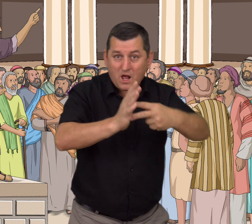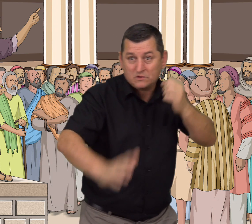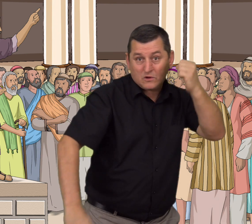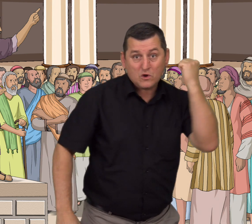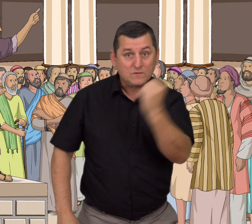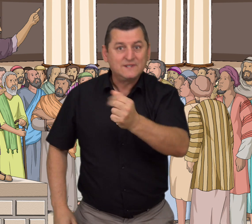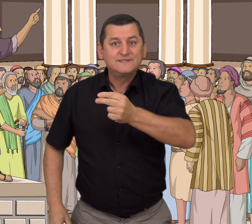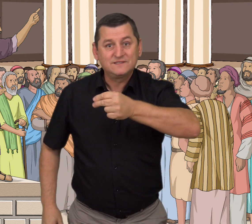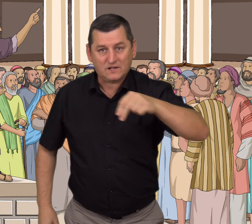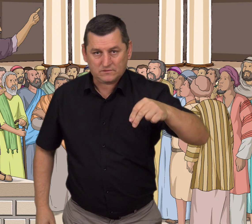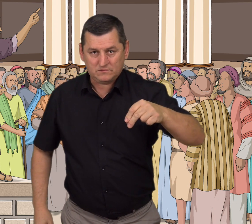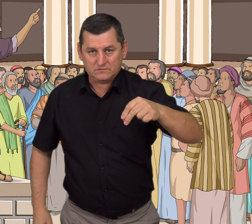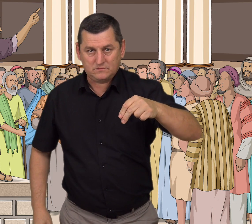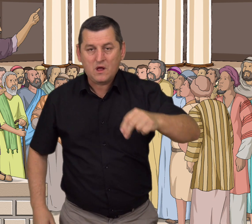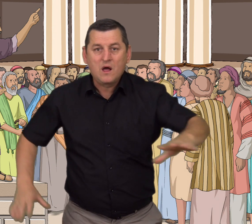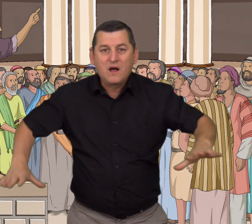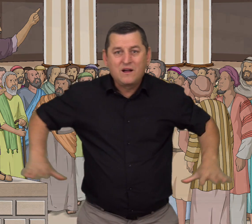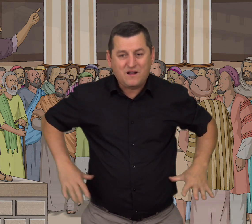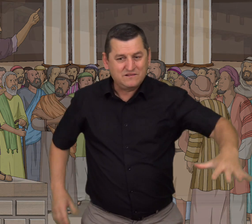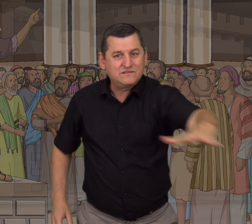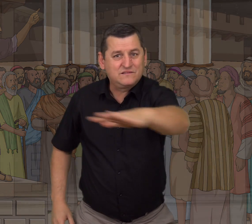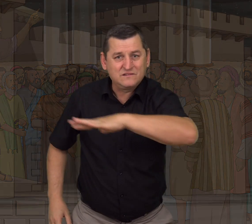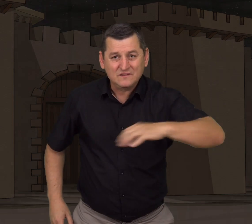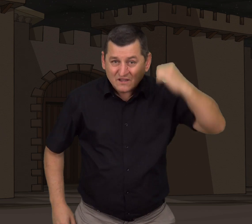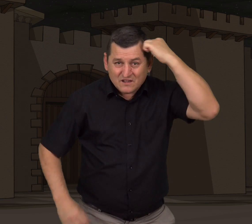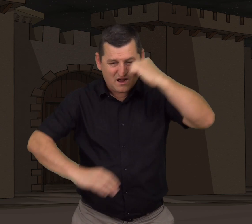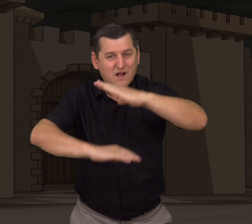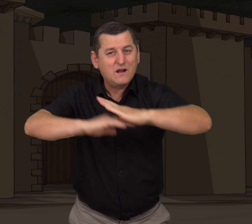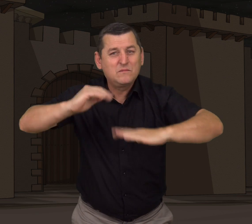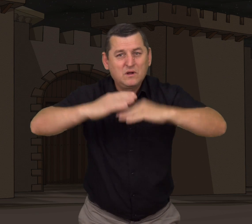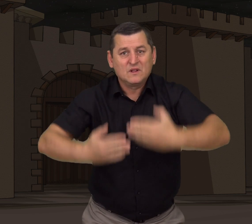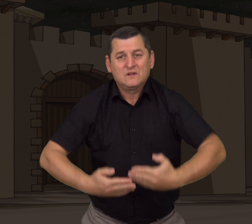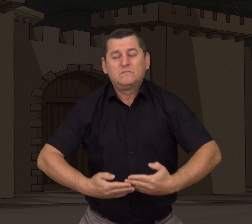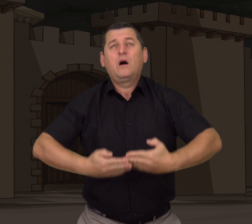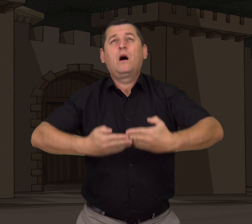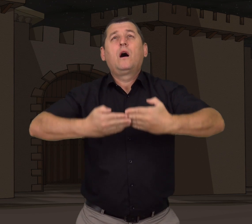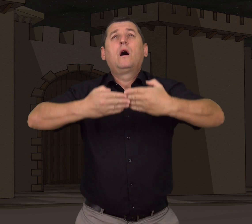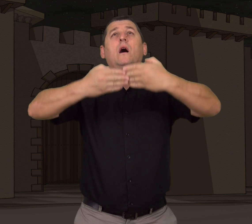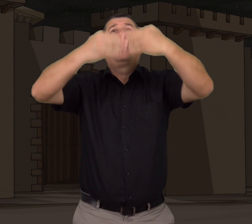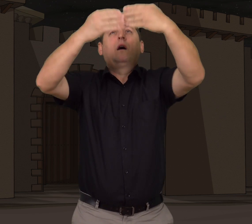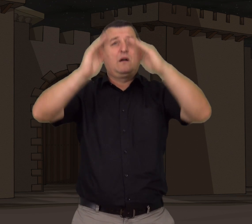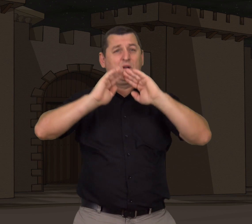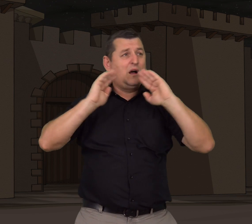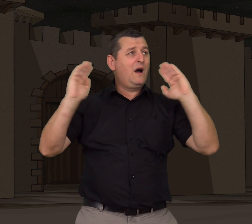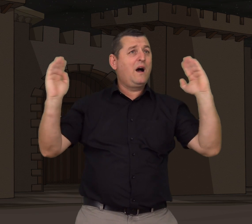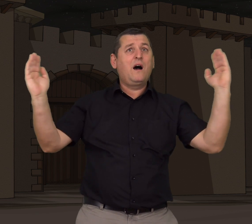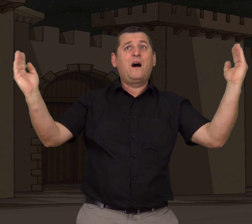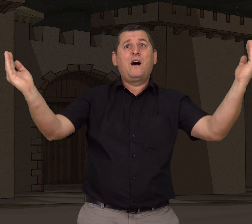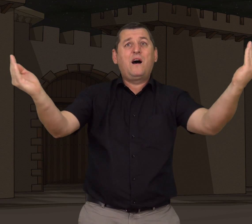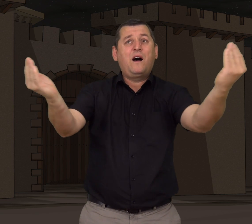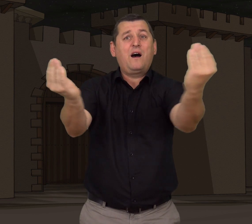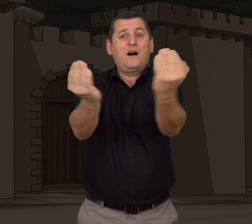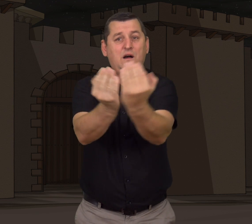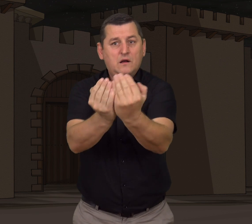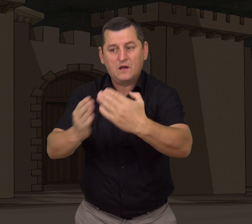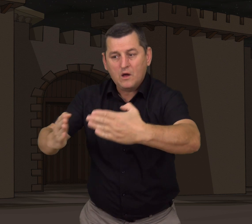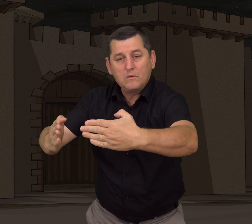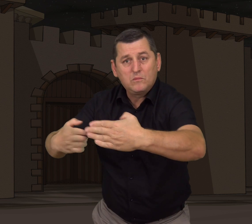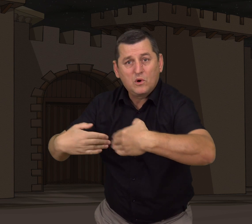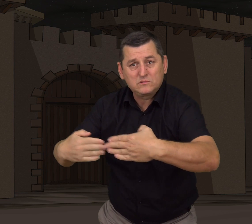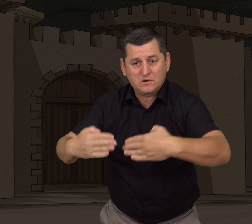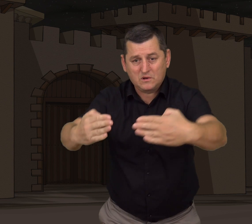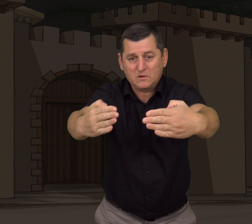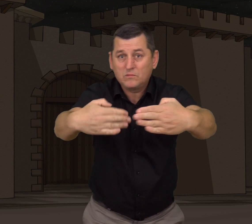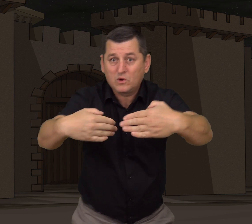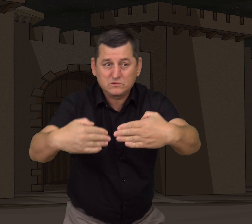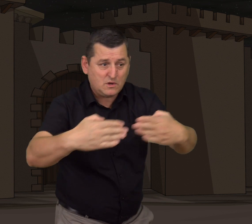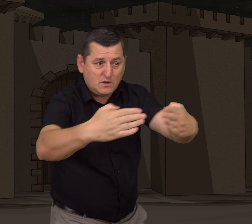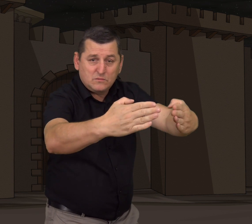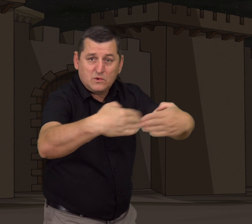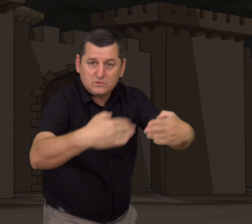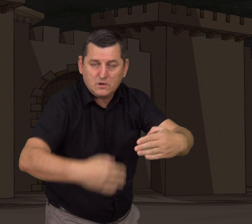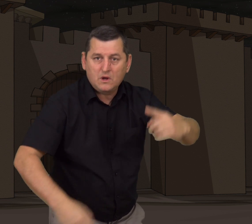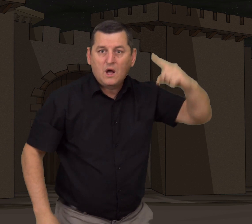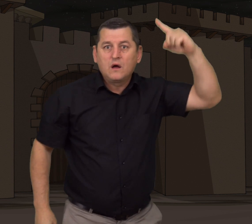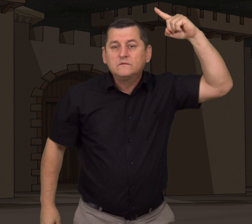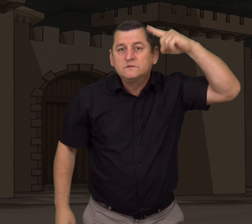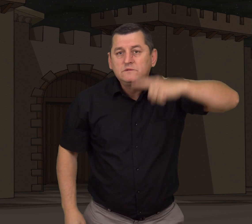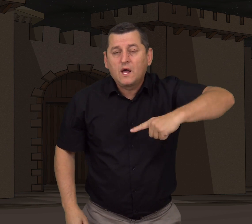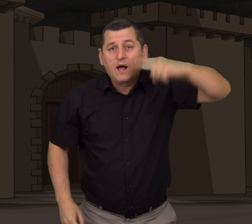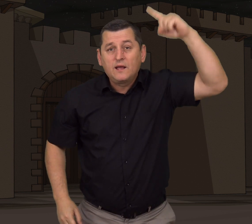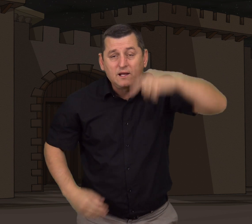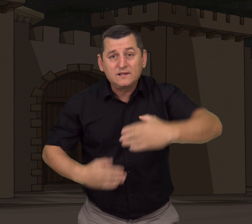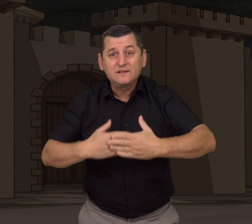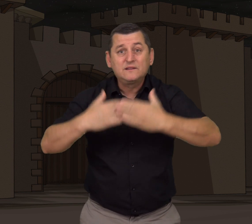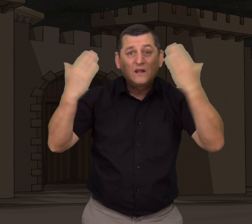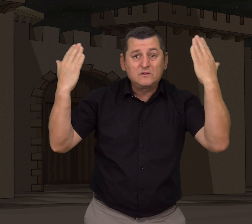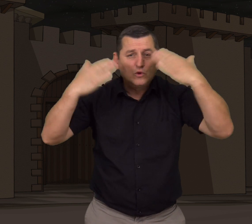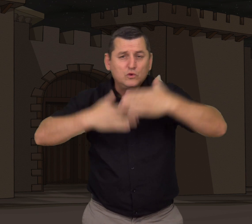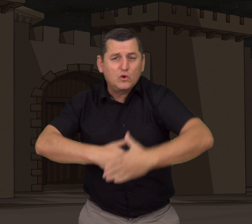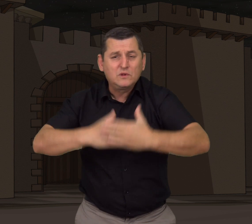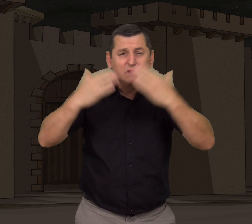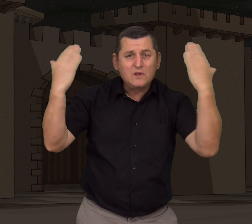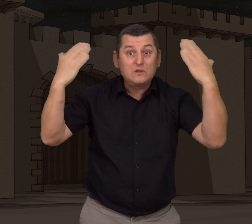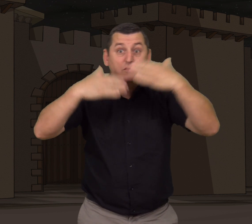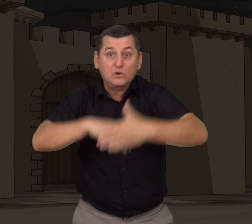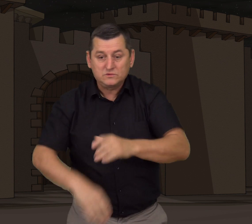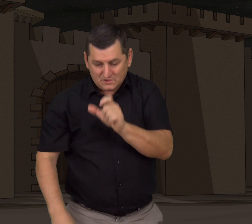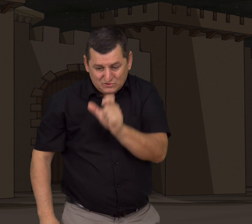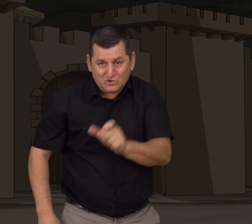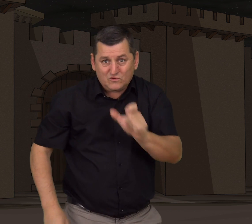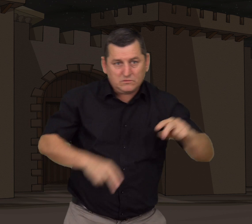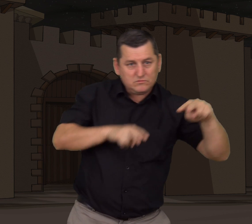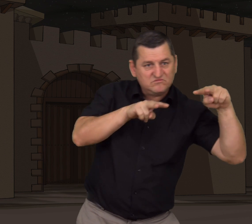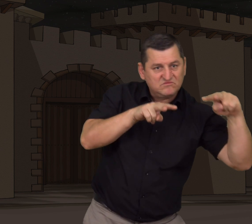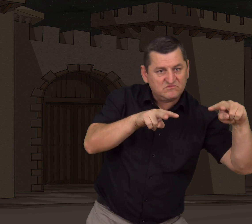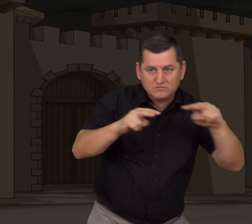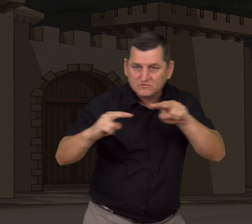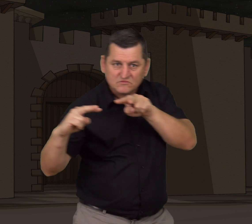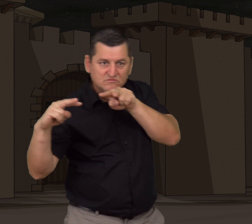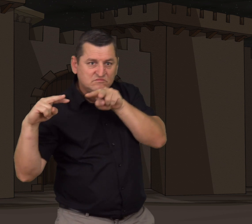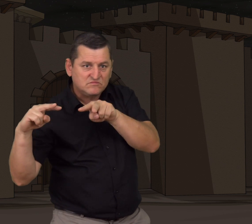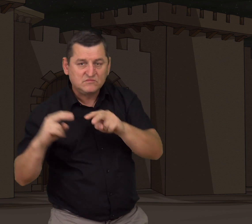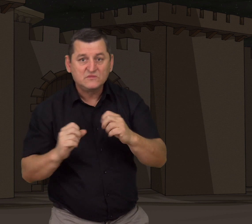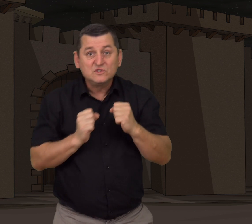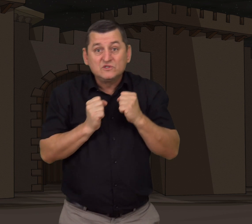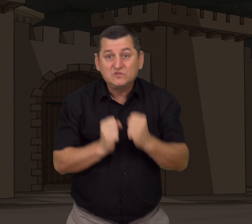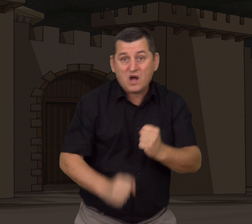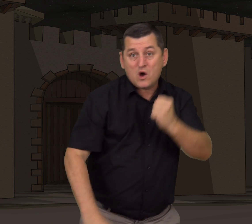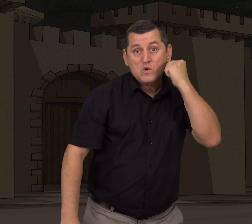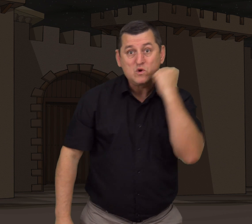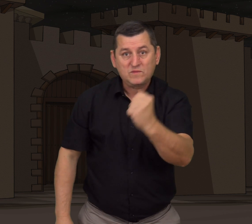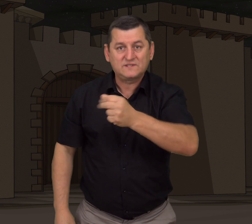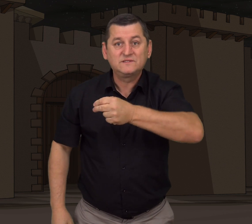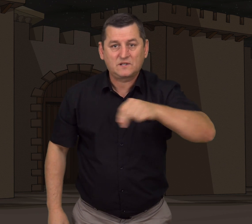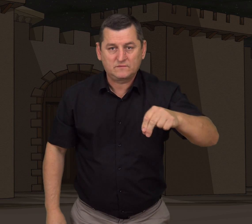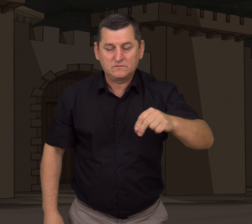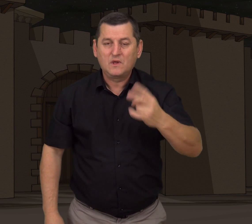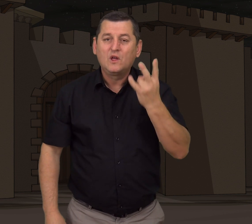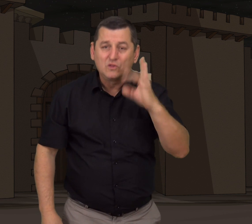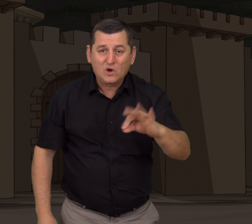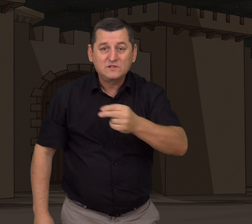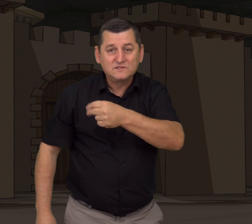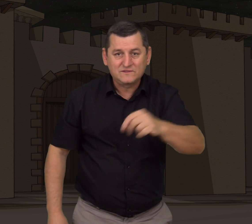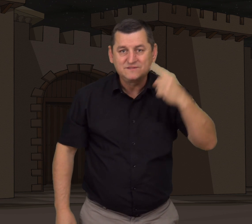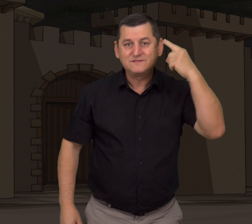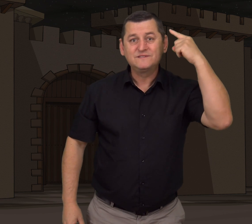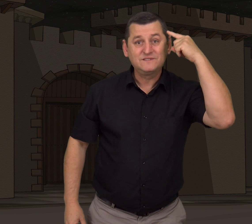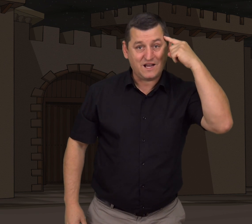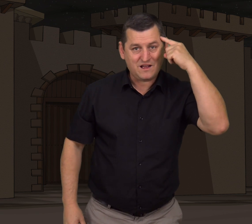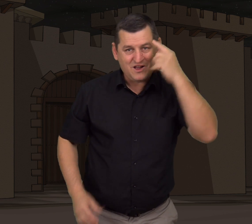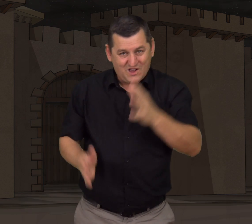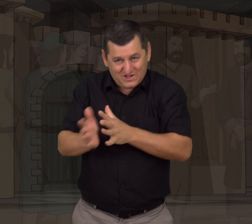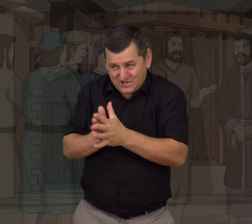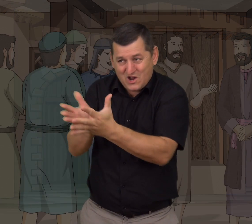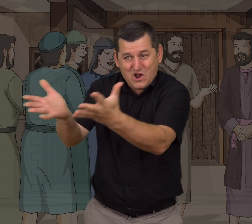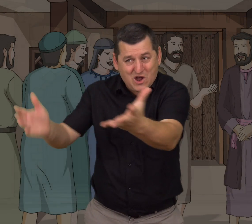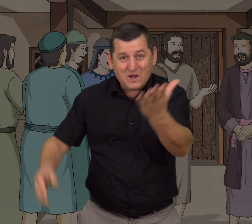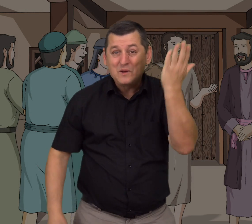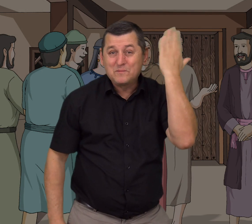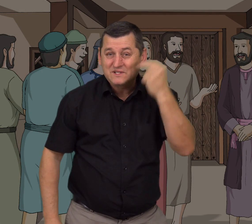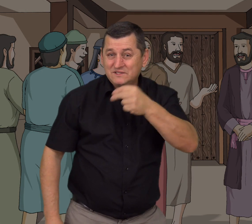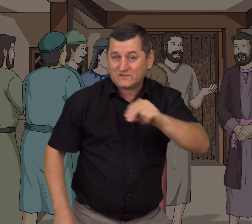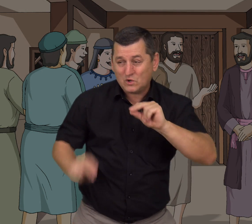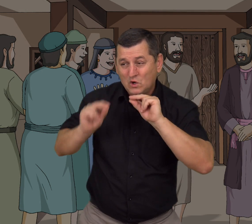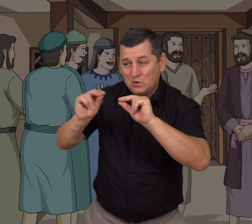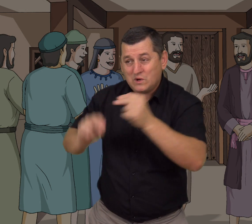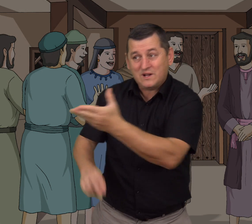Day and night they watched the city gates in order to kill him.